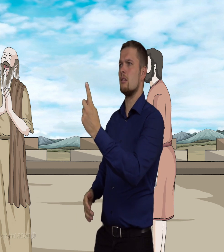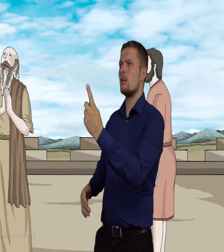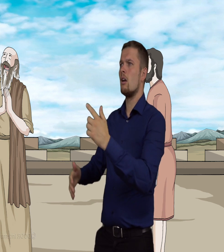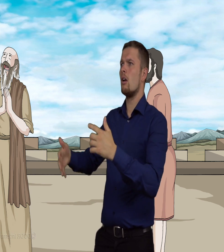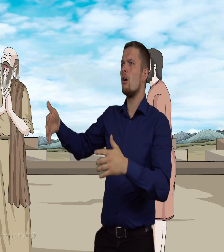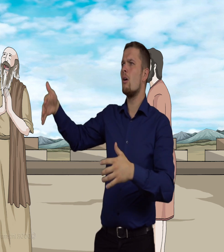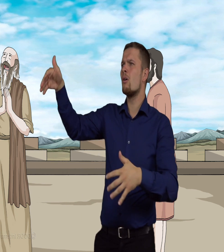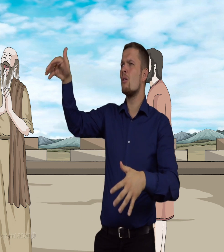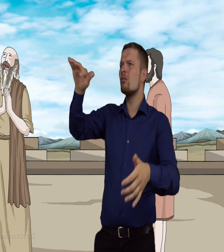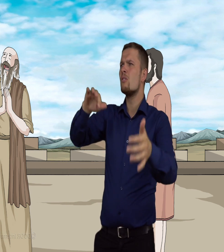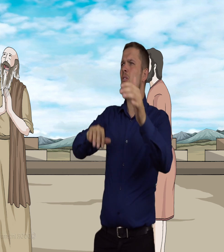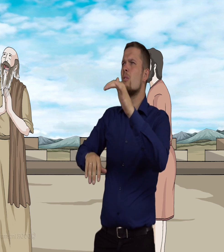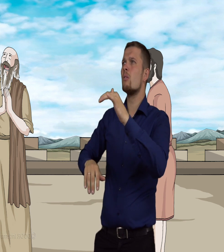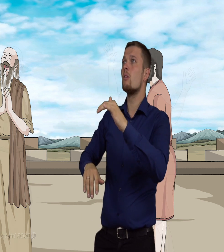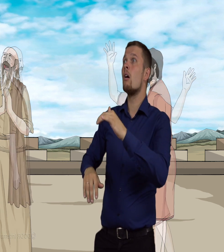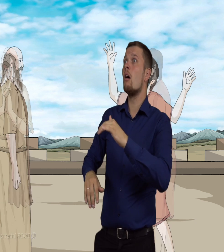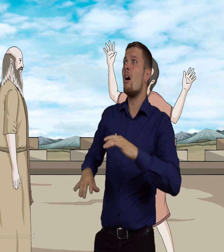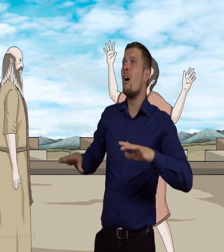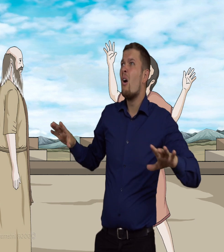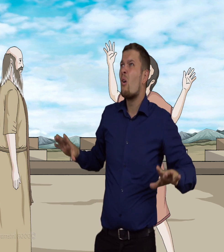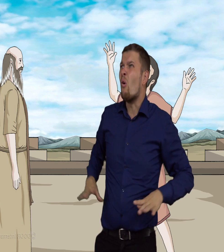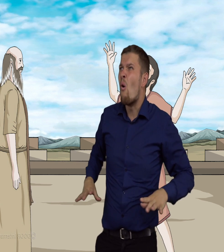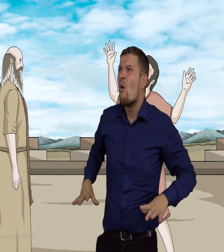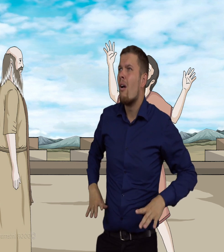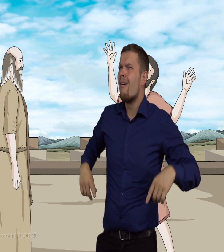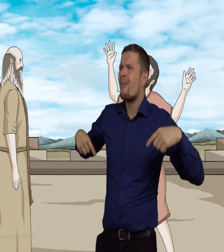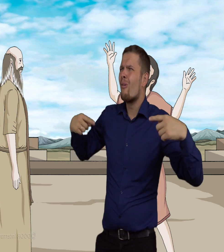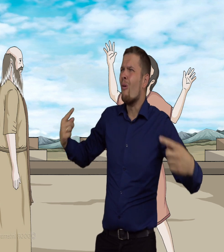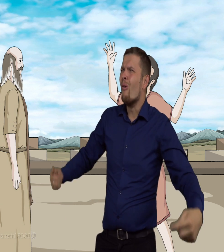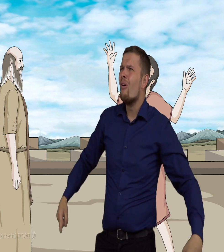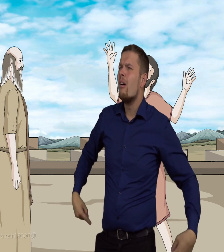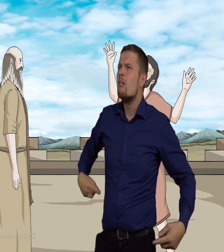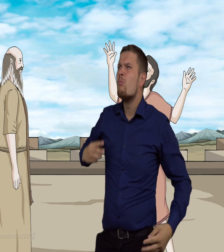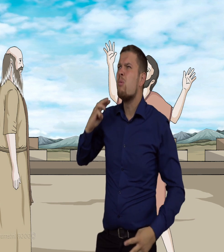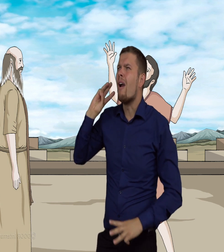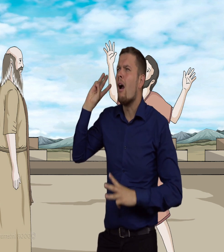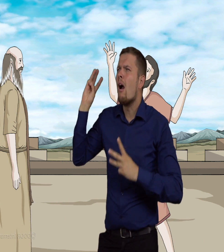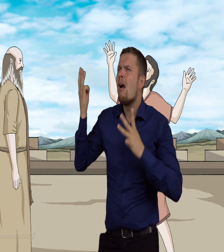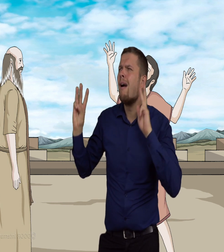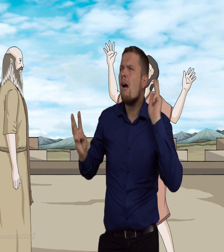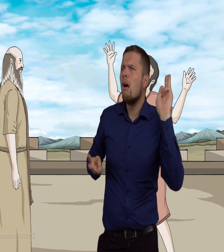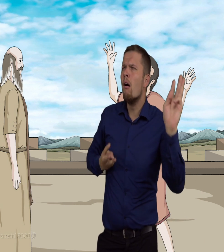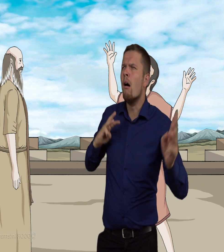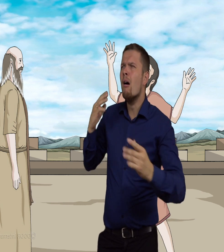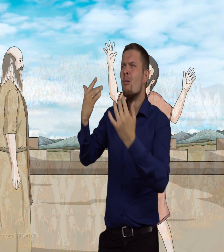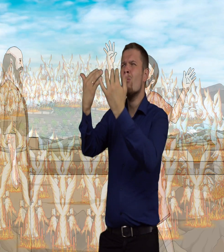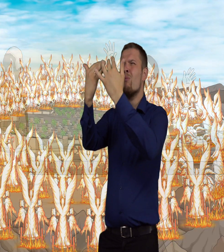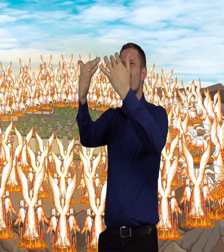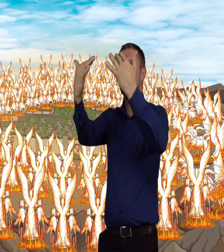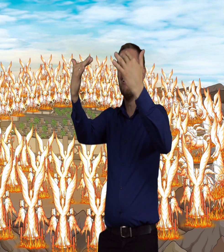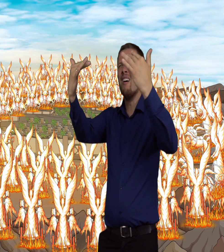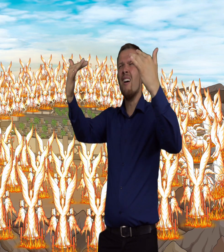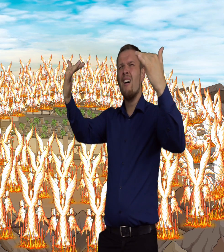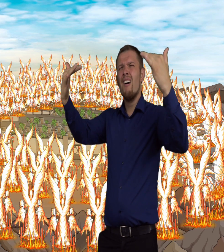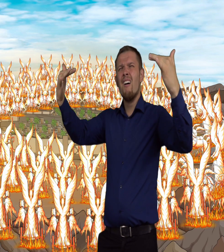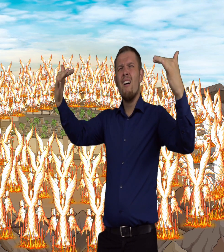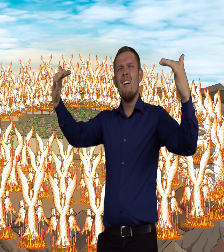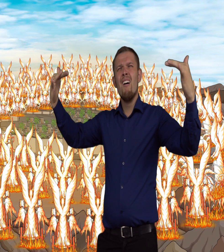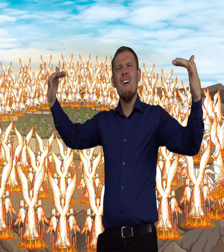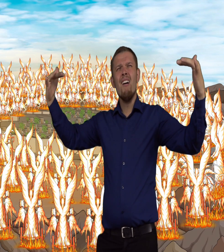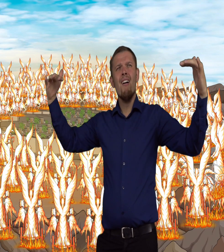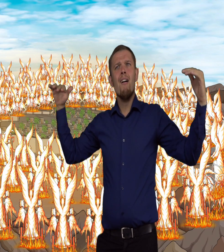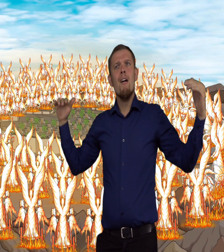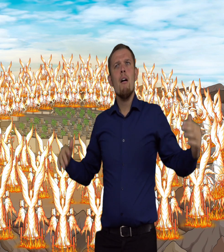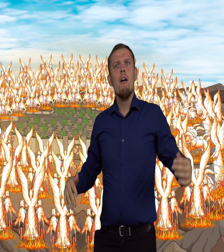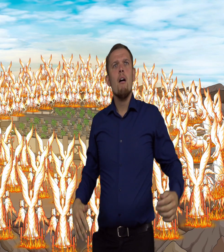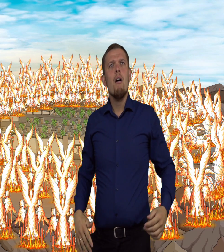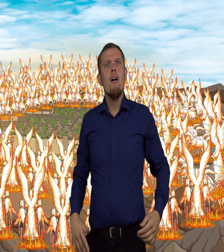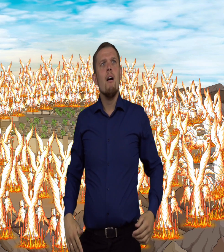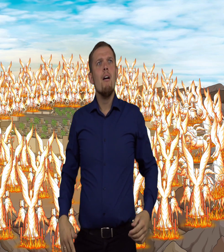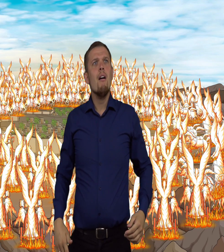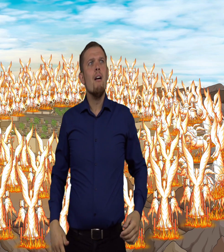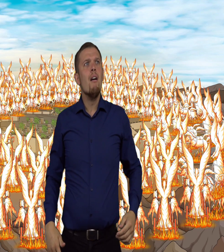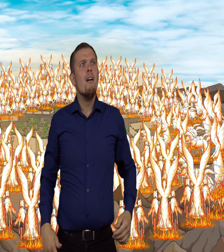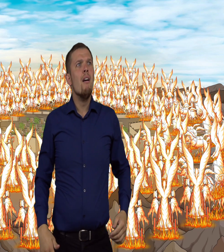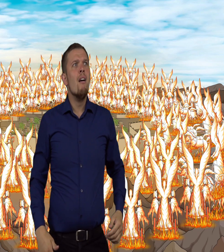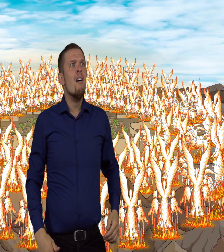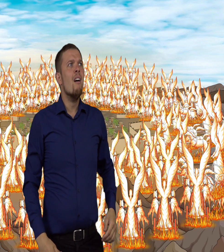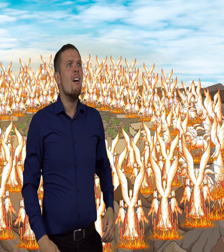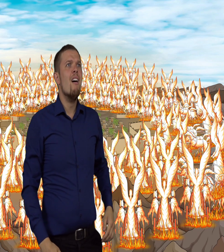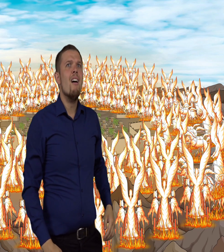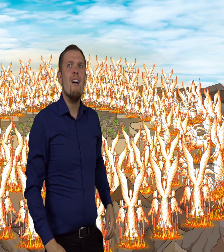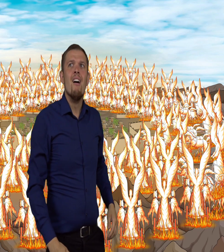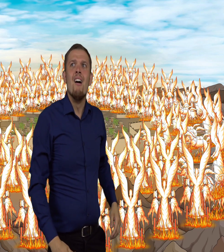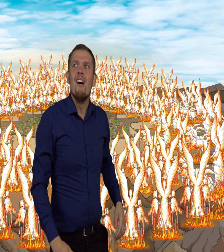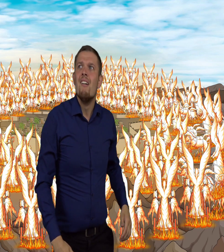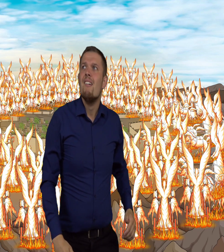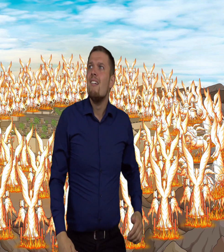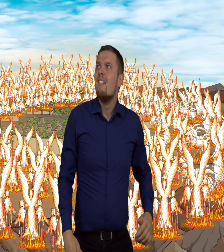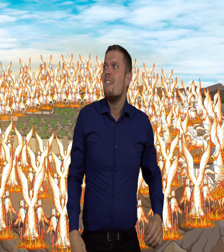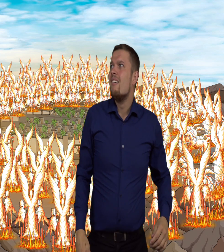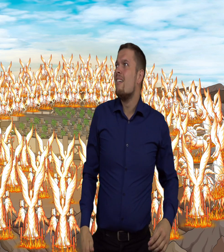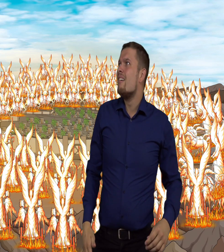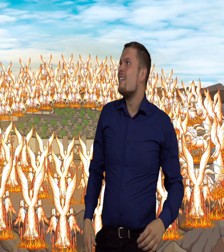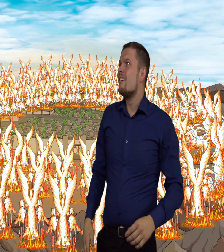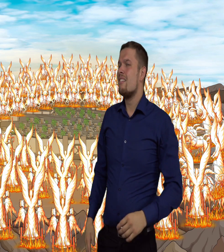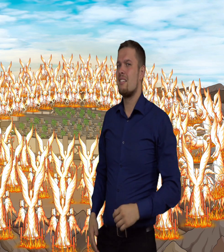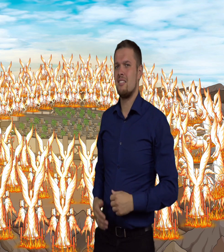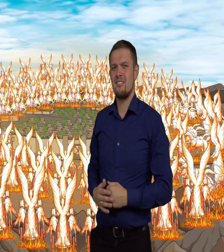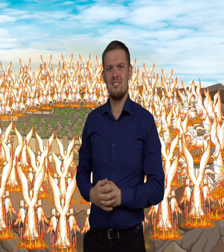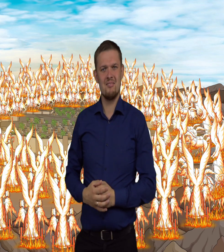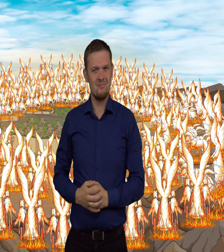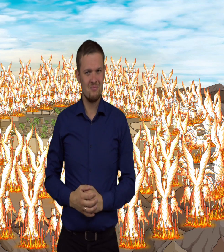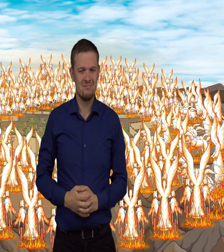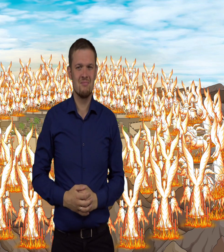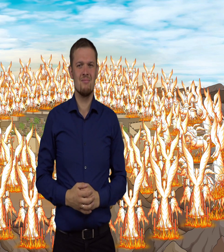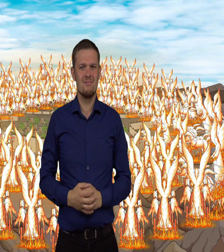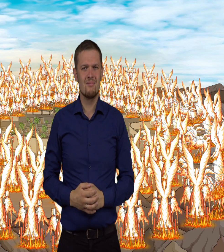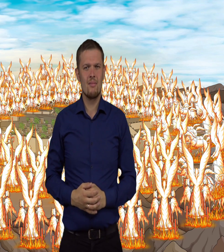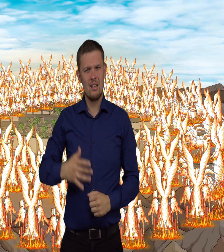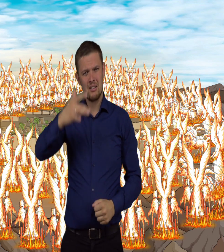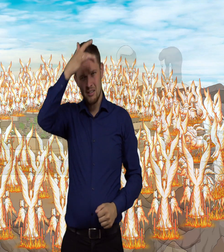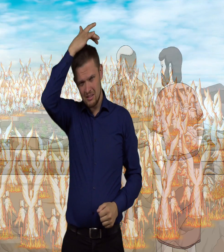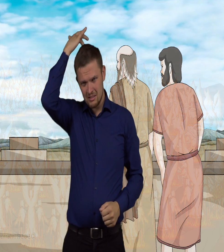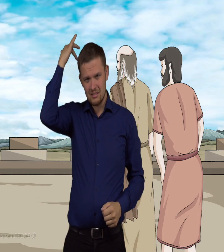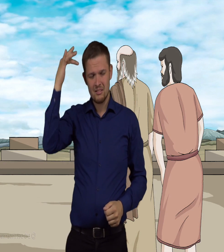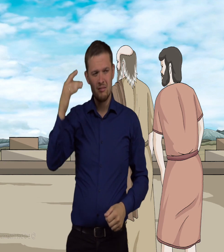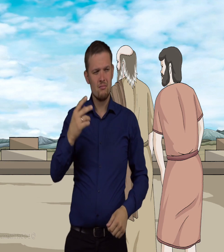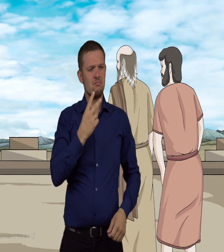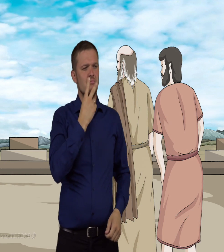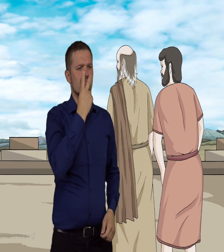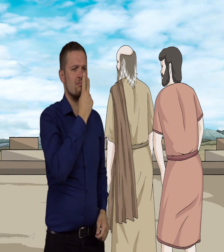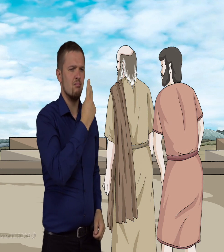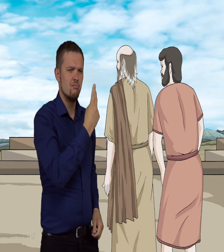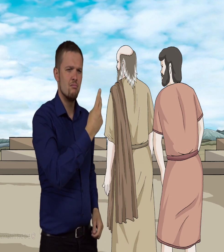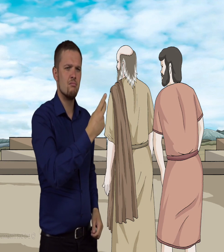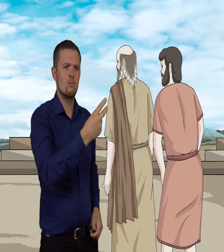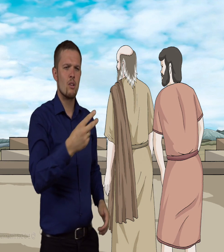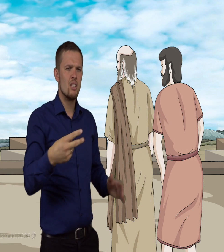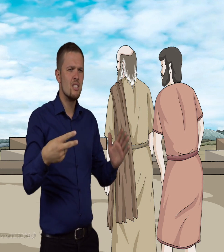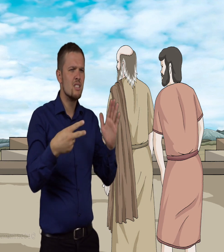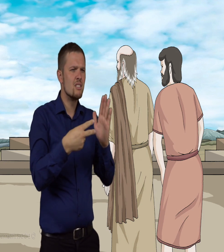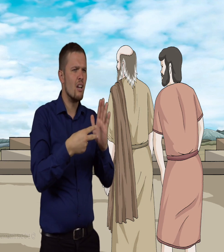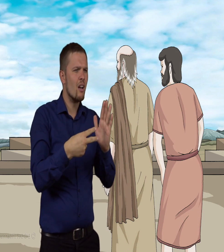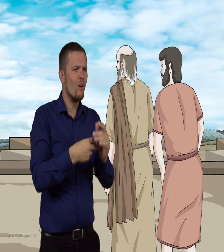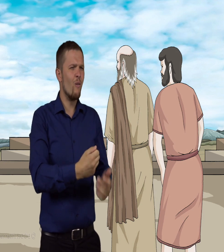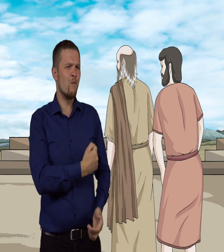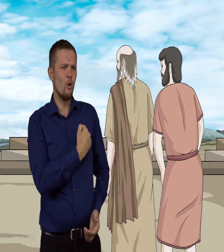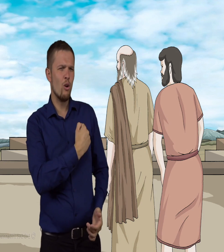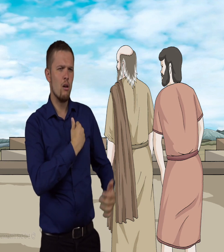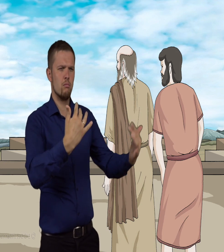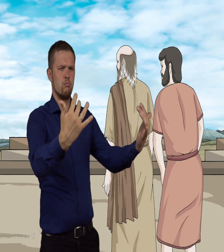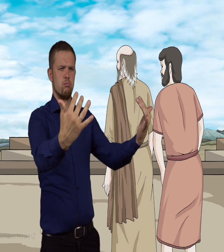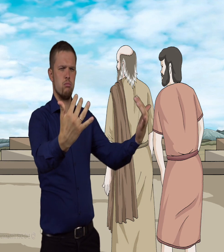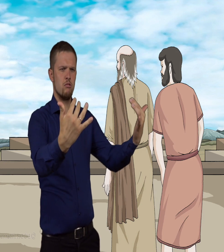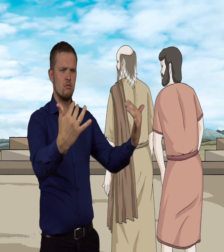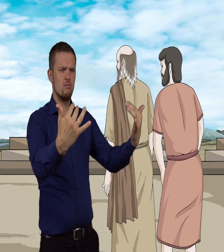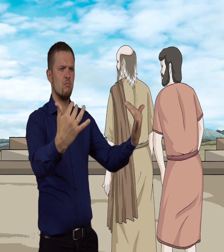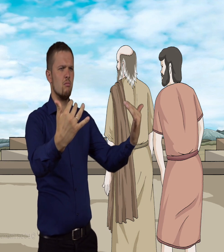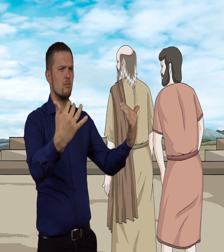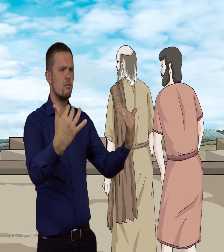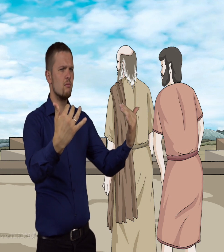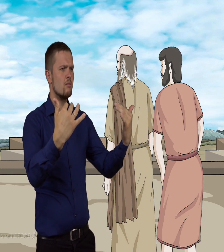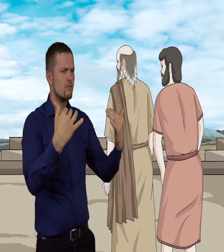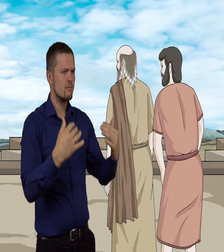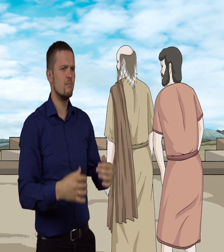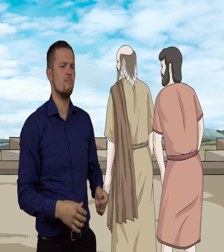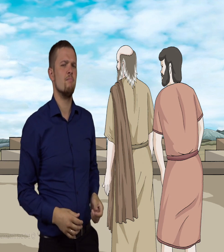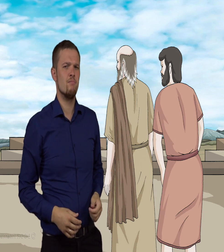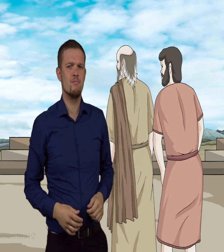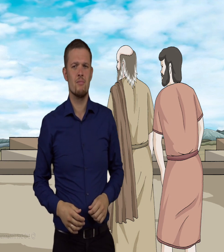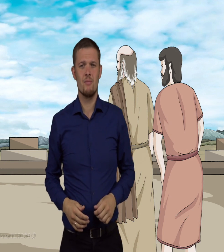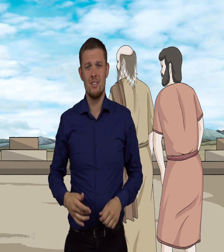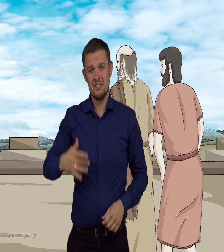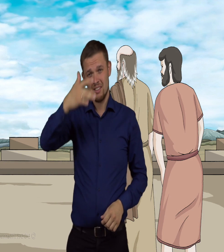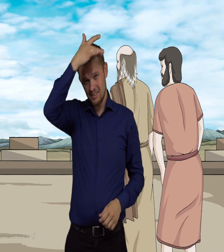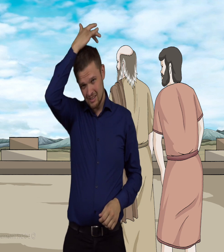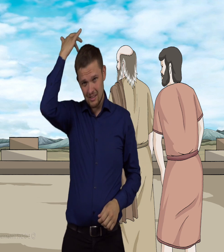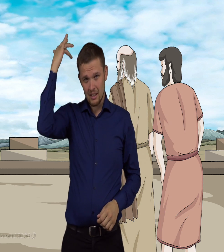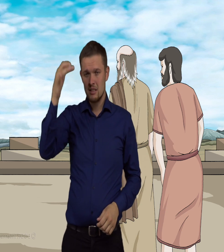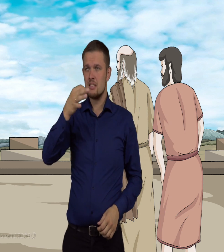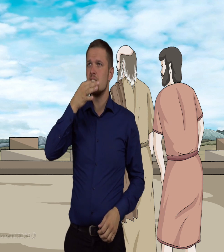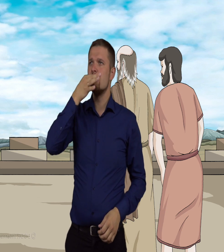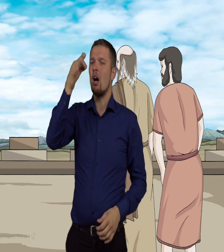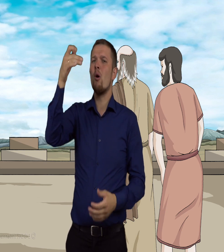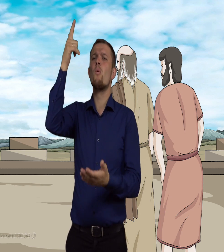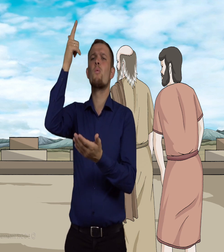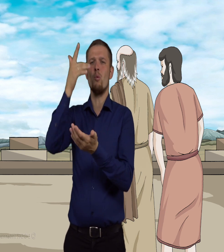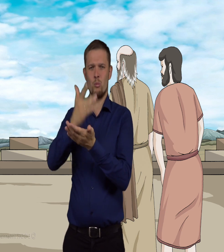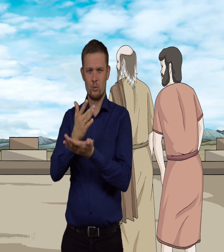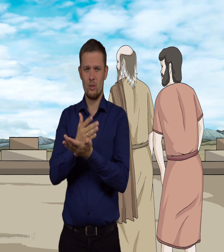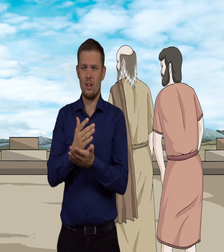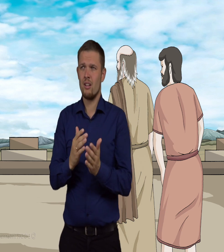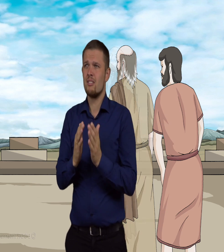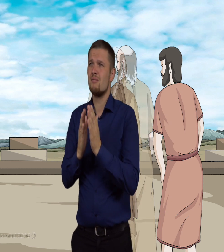And the LORD opened the eyes of the young man, and he saw that the hills were full of horses and chariots of fire all around Elisha.